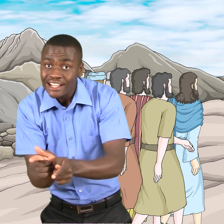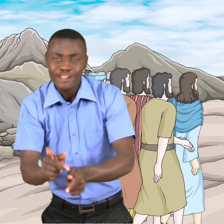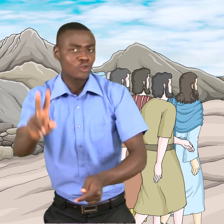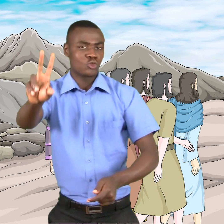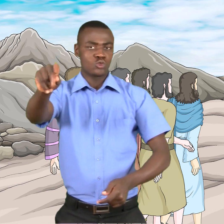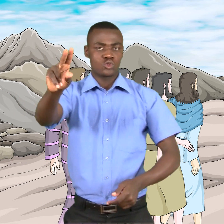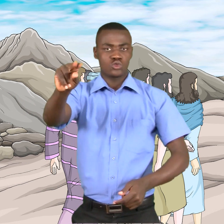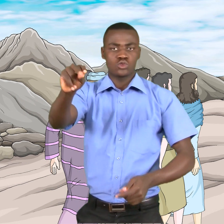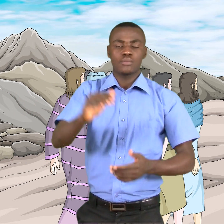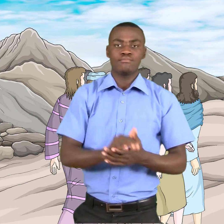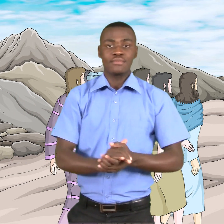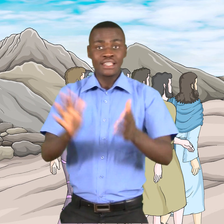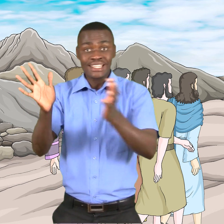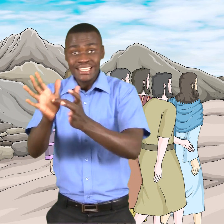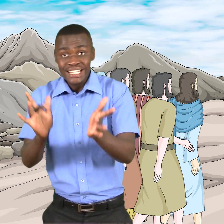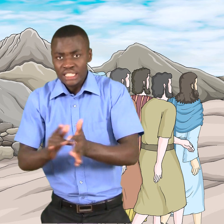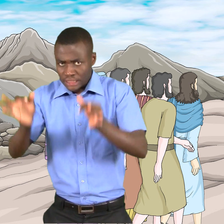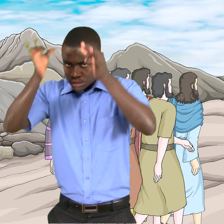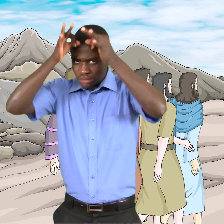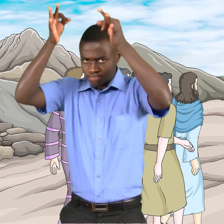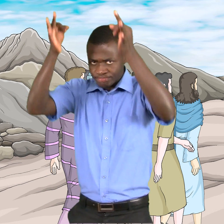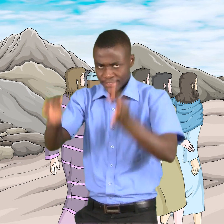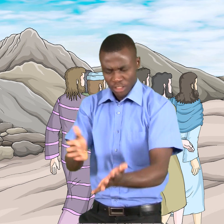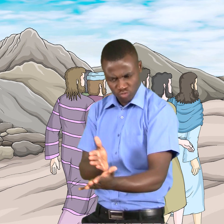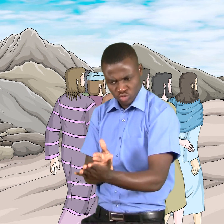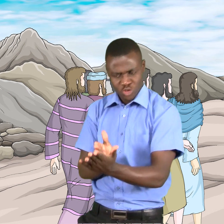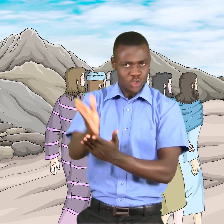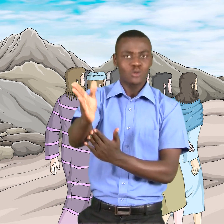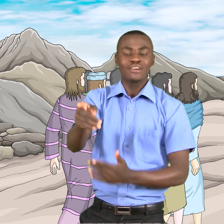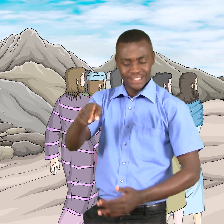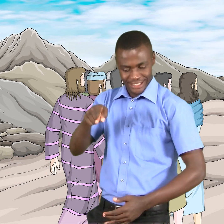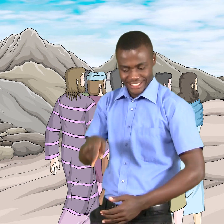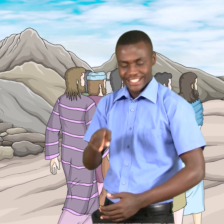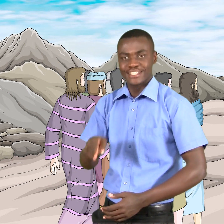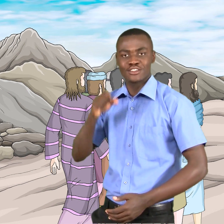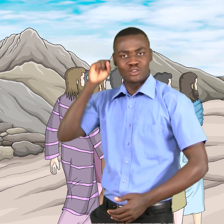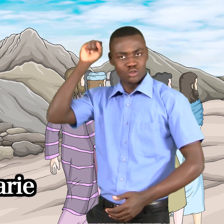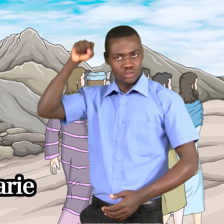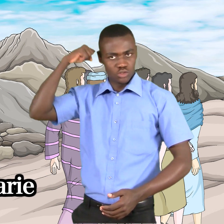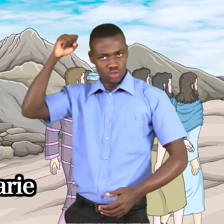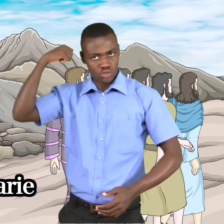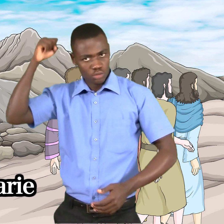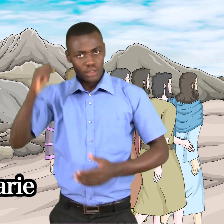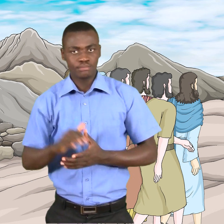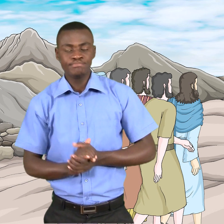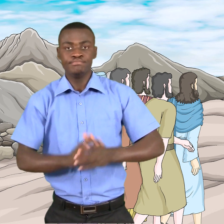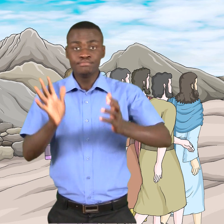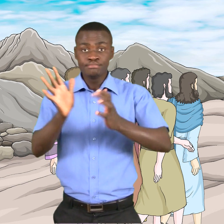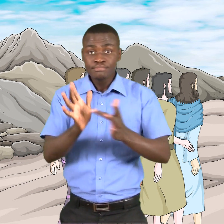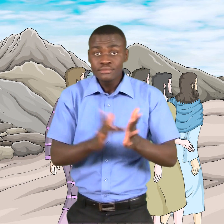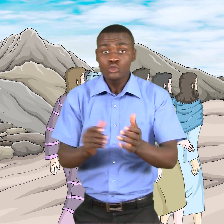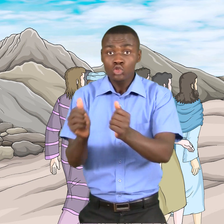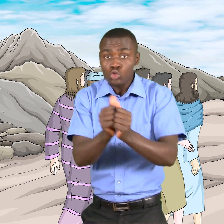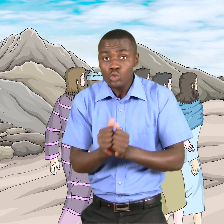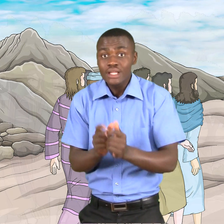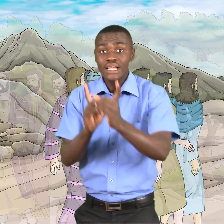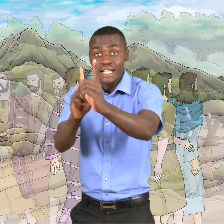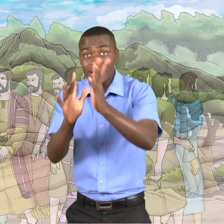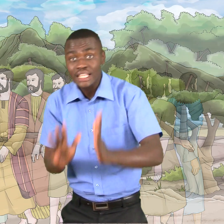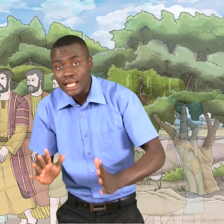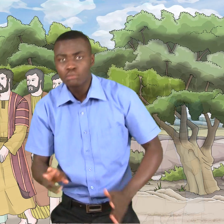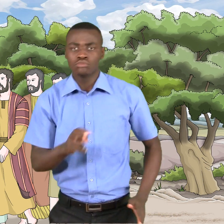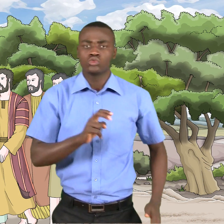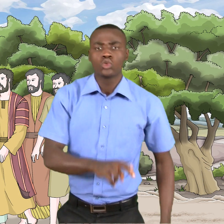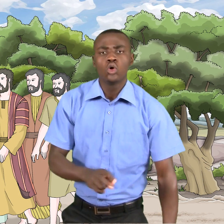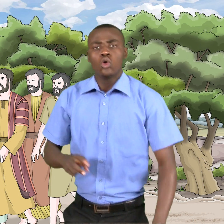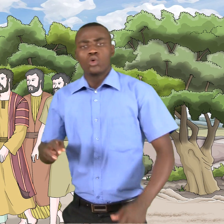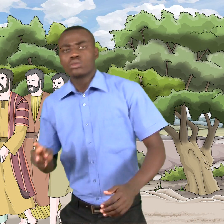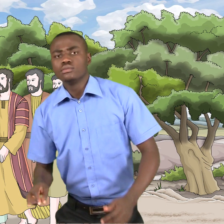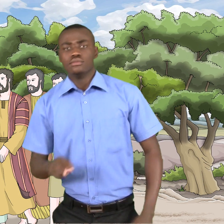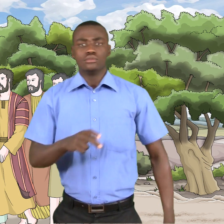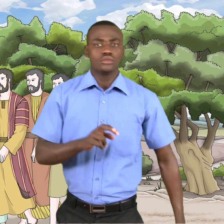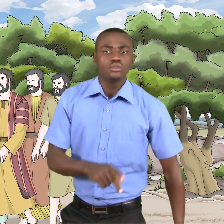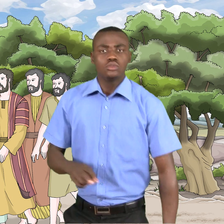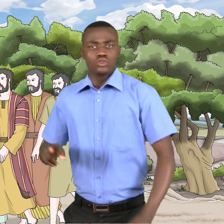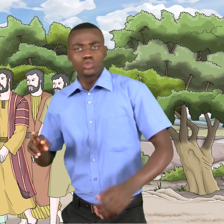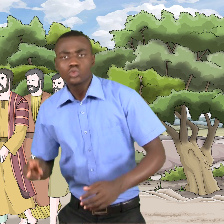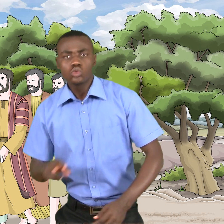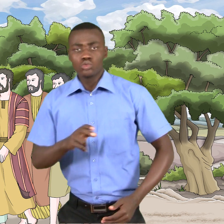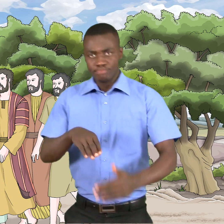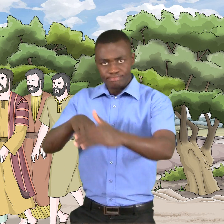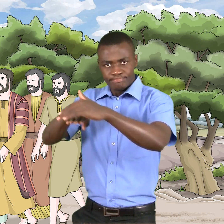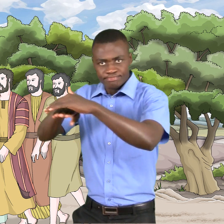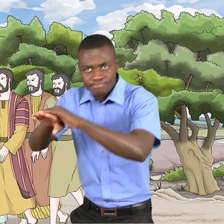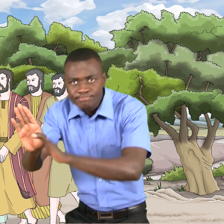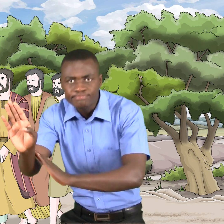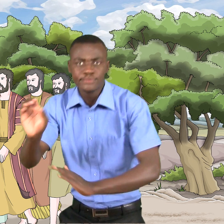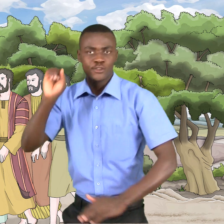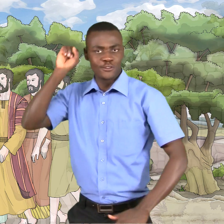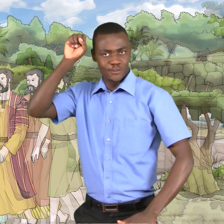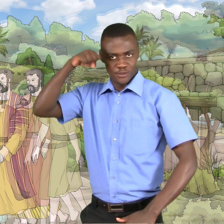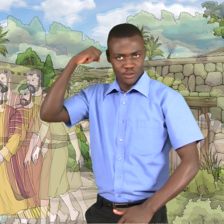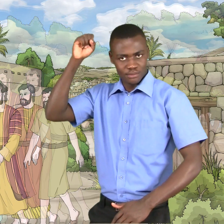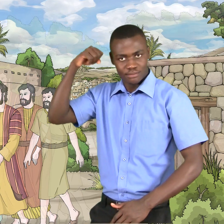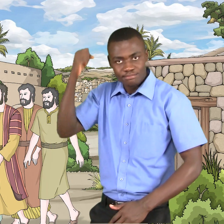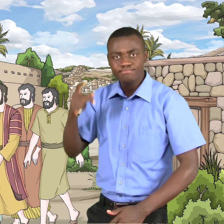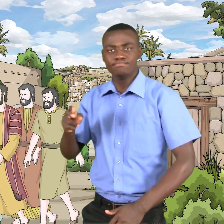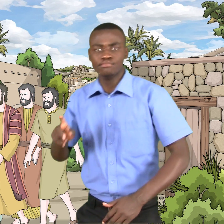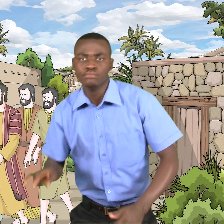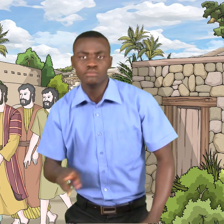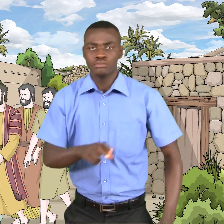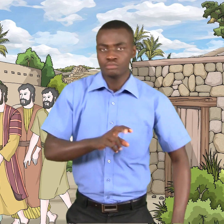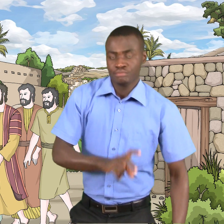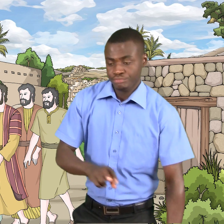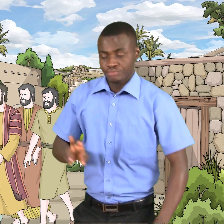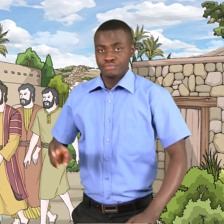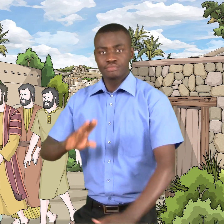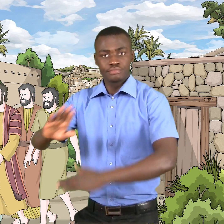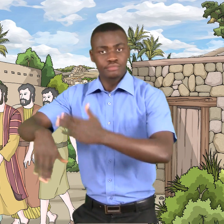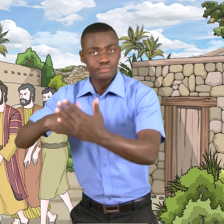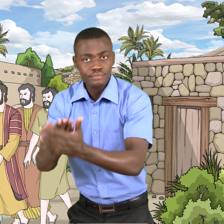Now He had to pass through Samaria.